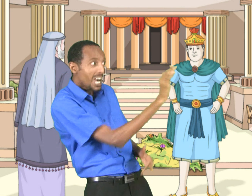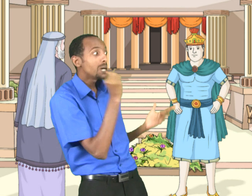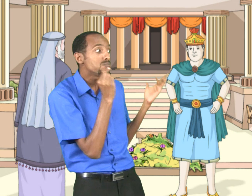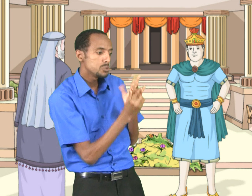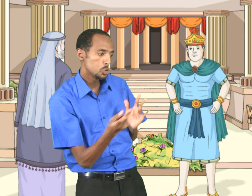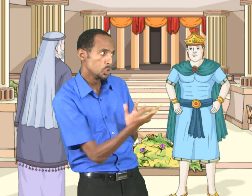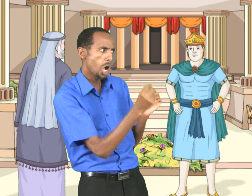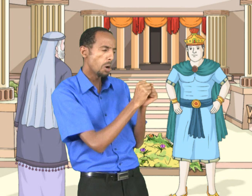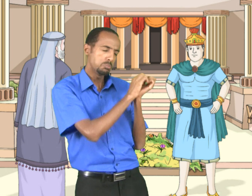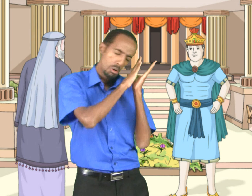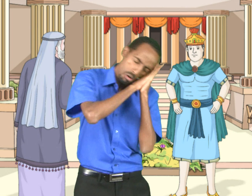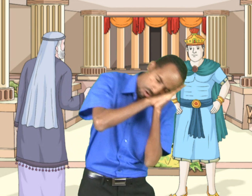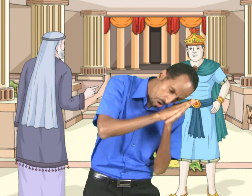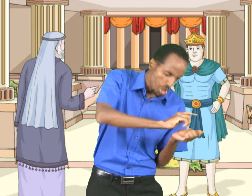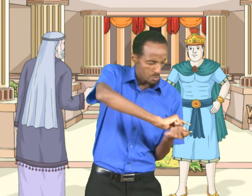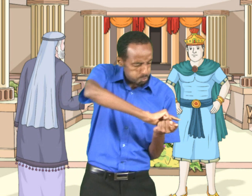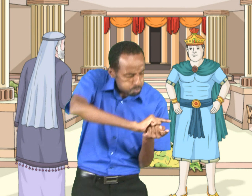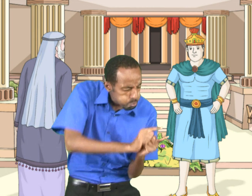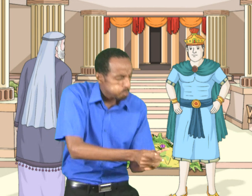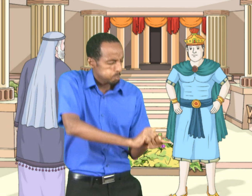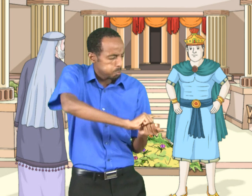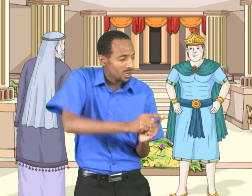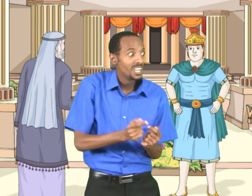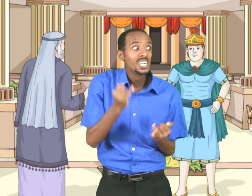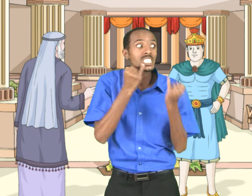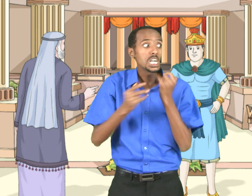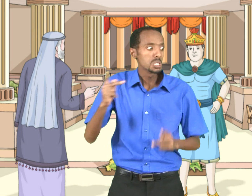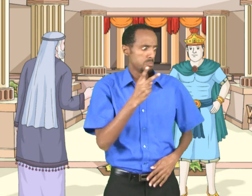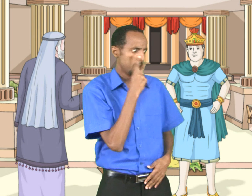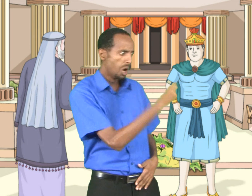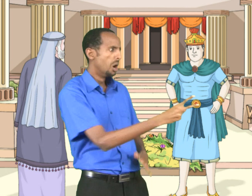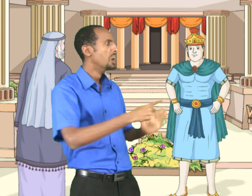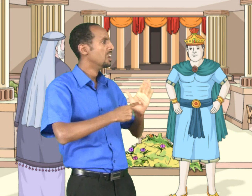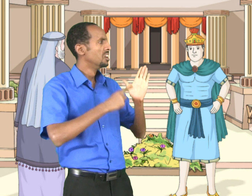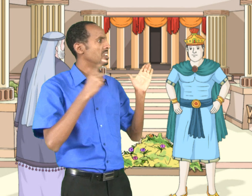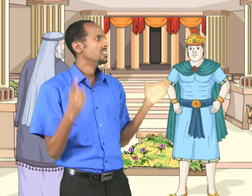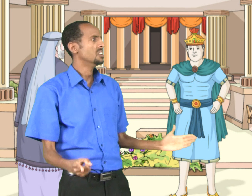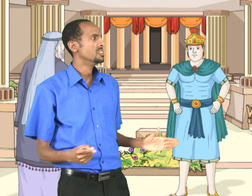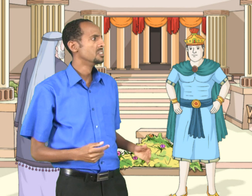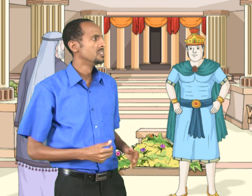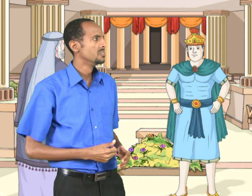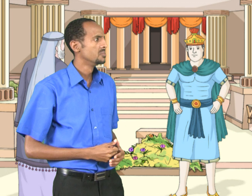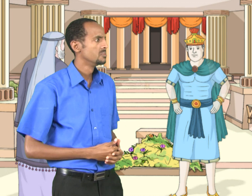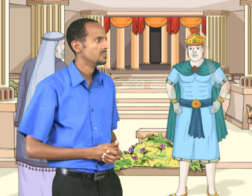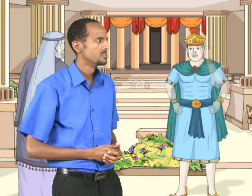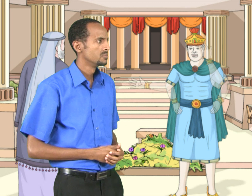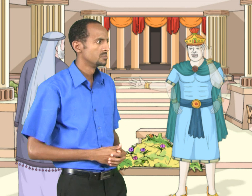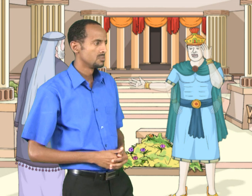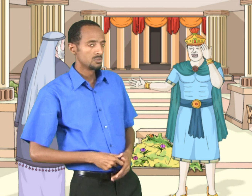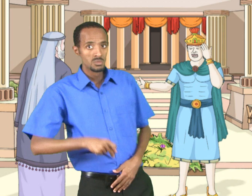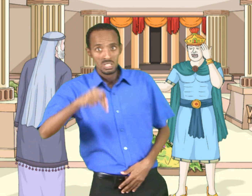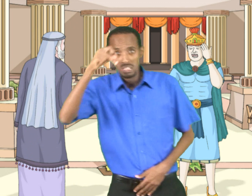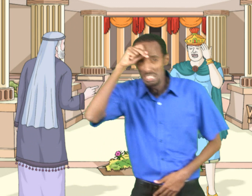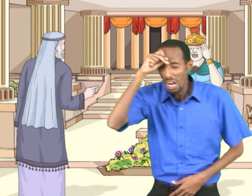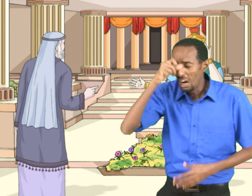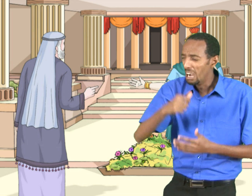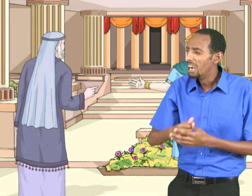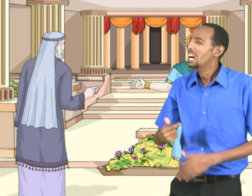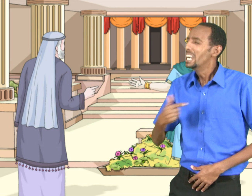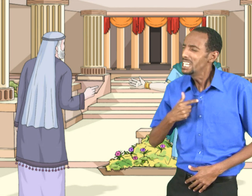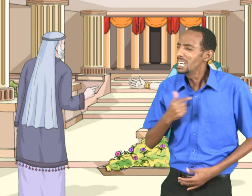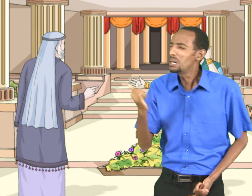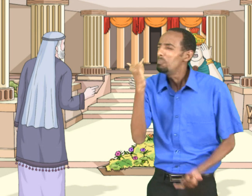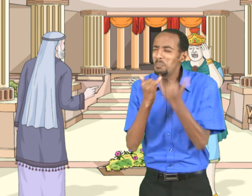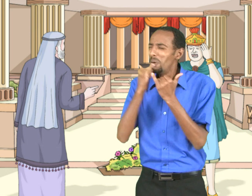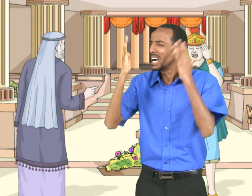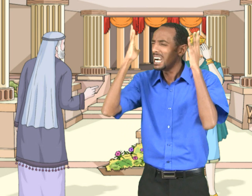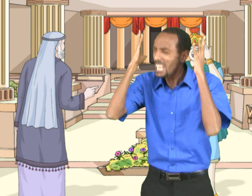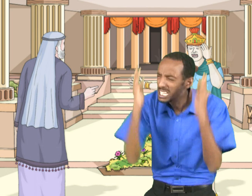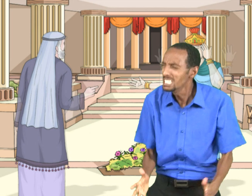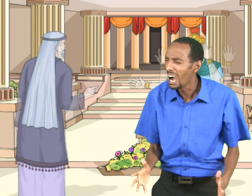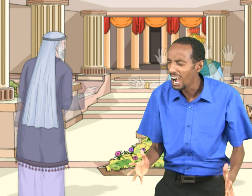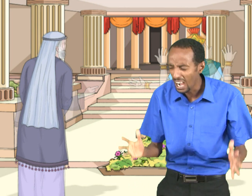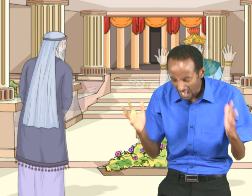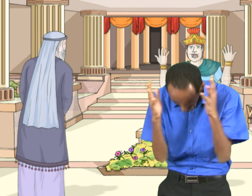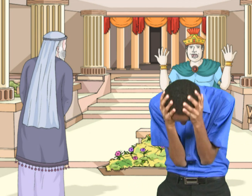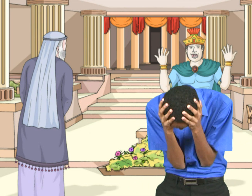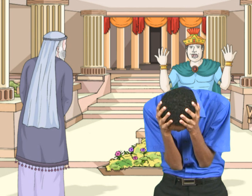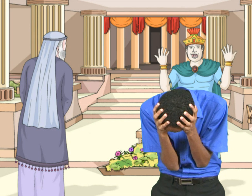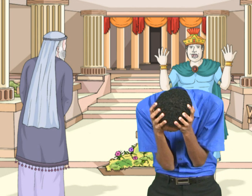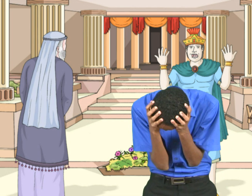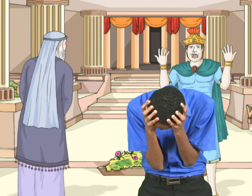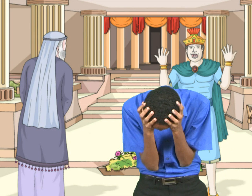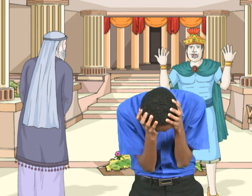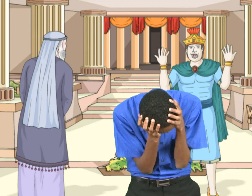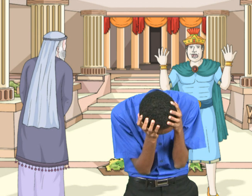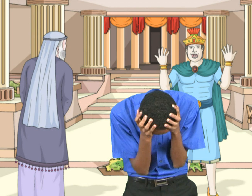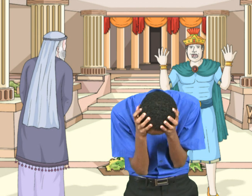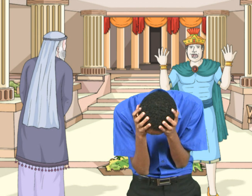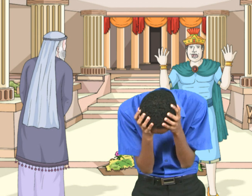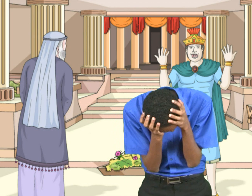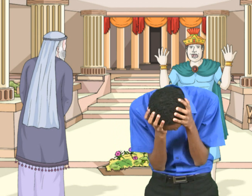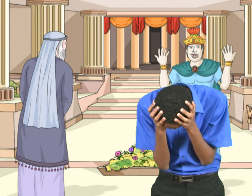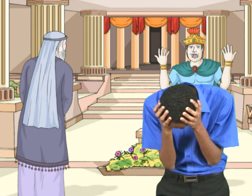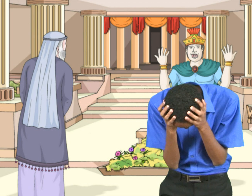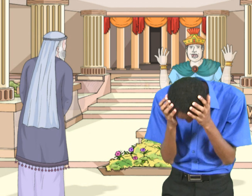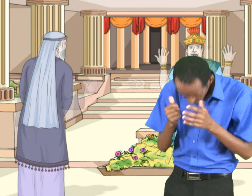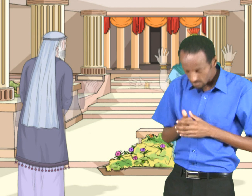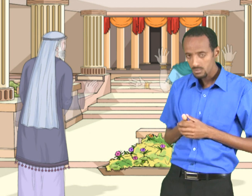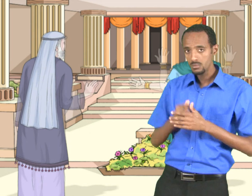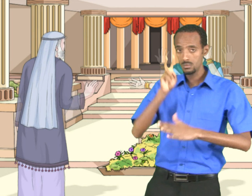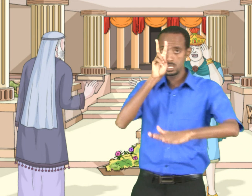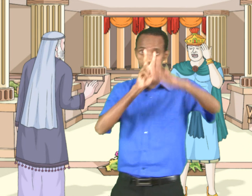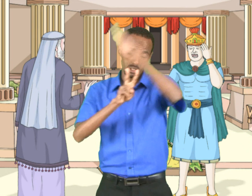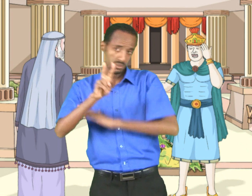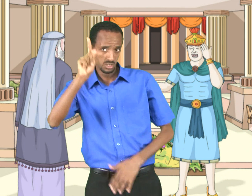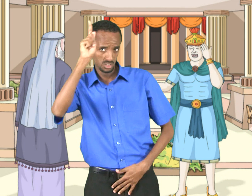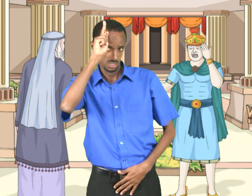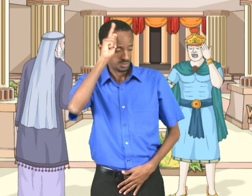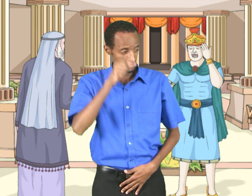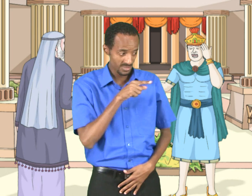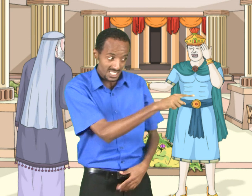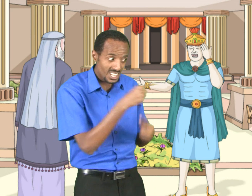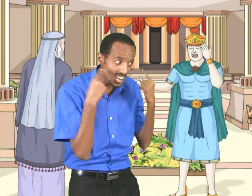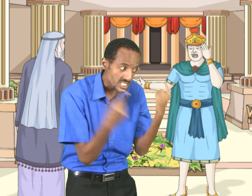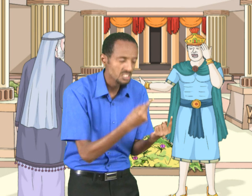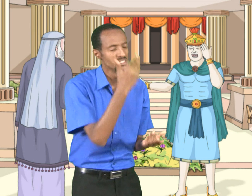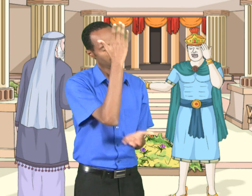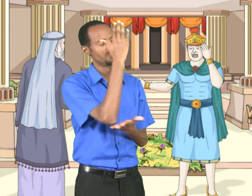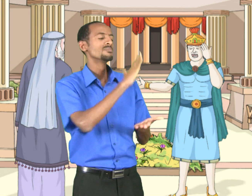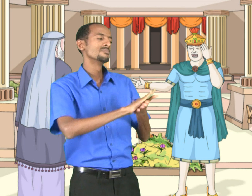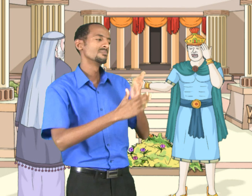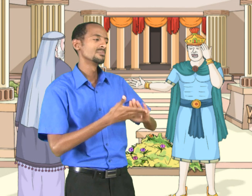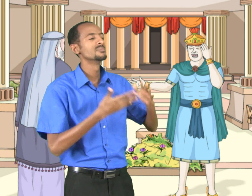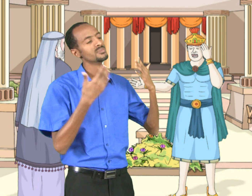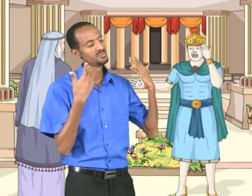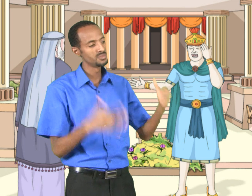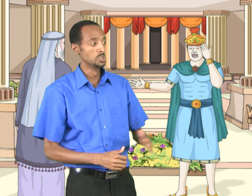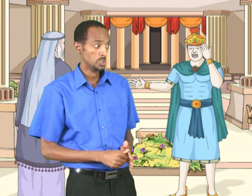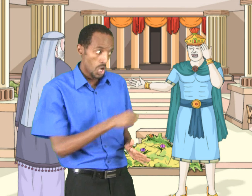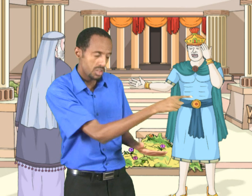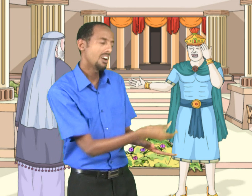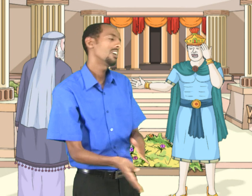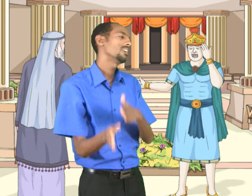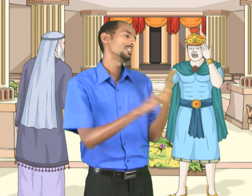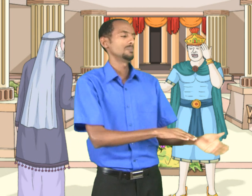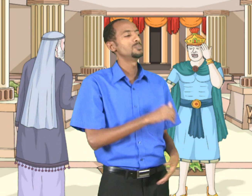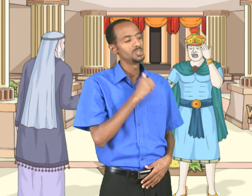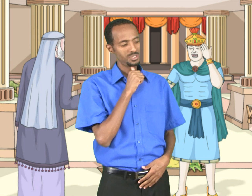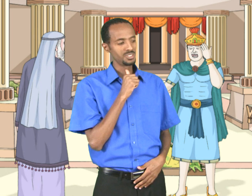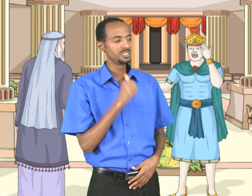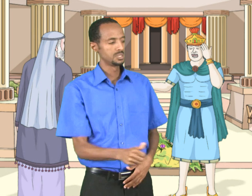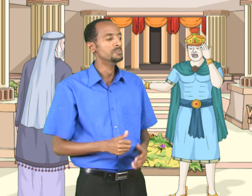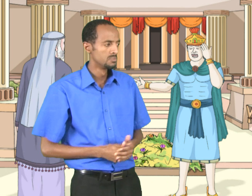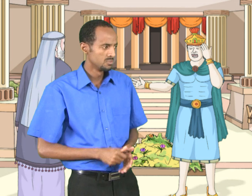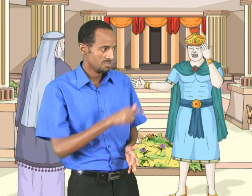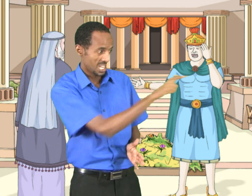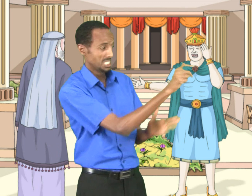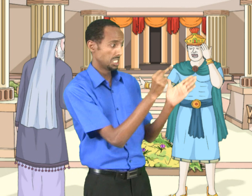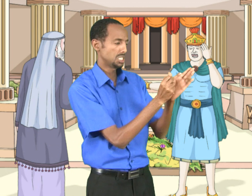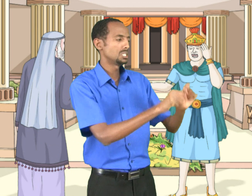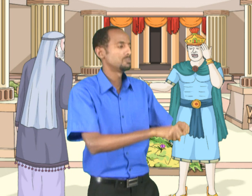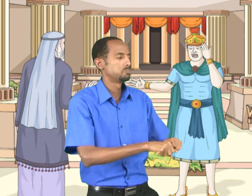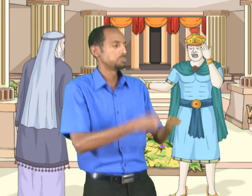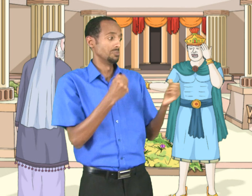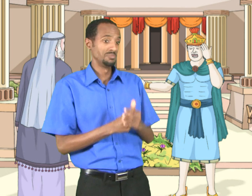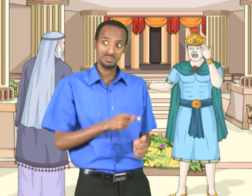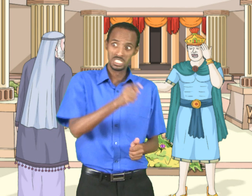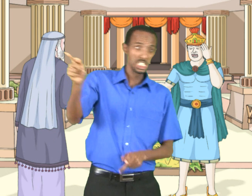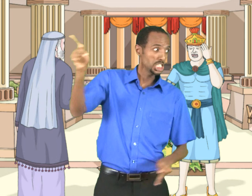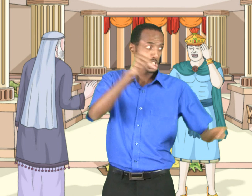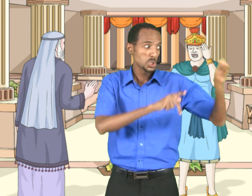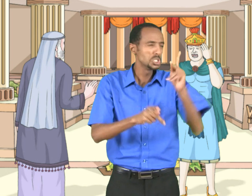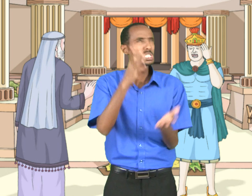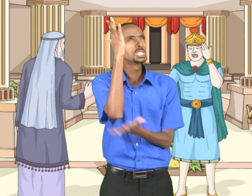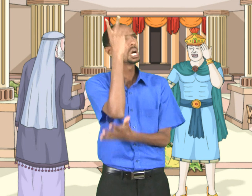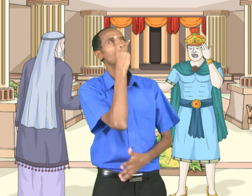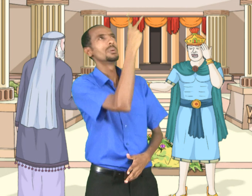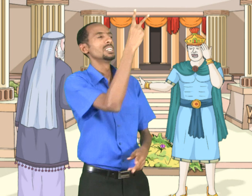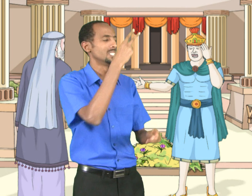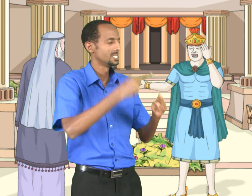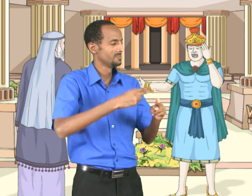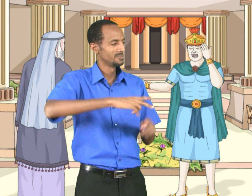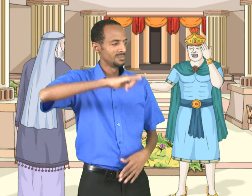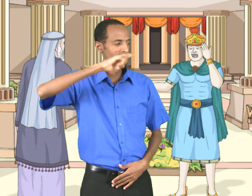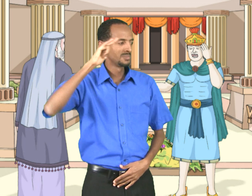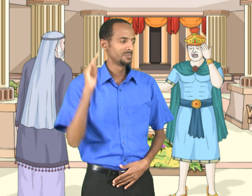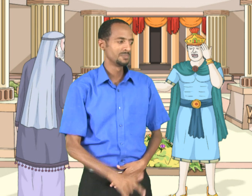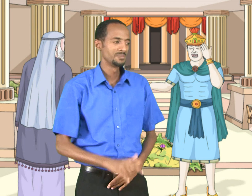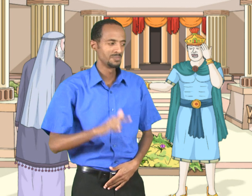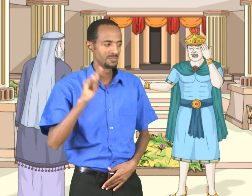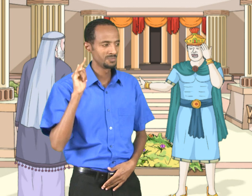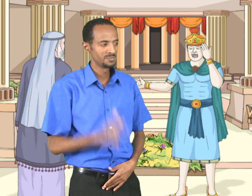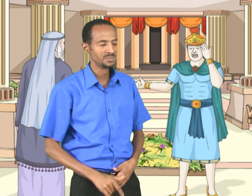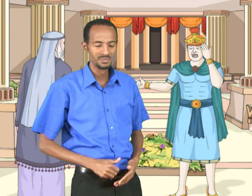You have acted in secret, but I will do this thing in broad daylight before all Israel.’” Then David said to Nathan, “I have sinned against the LORD.” “The LORD has taken away your sin,” Nathan replied. “You will not die.